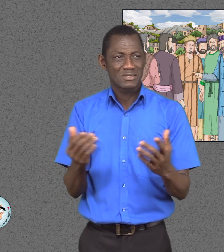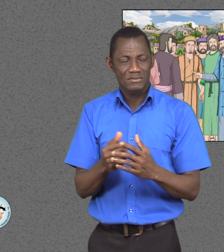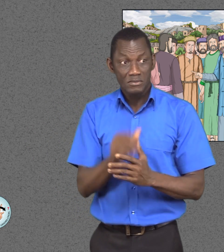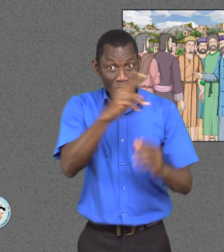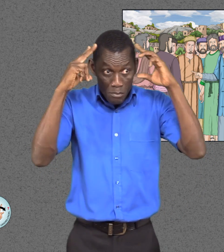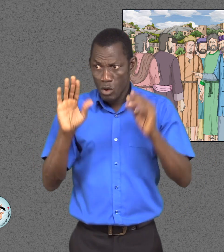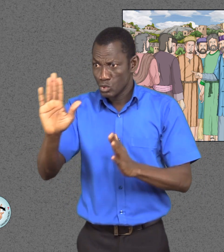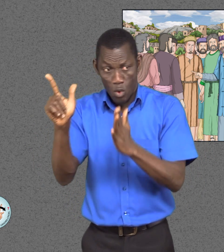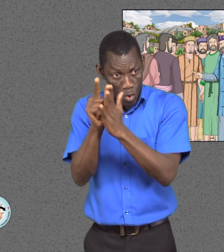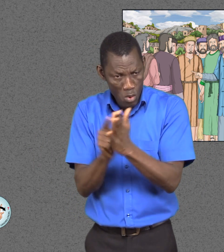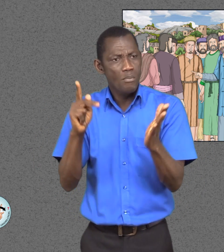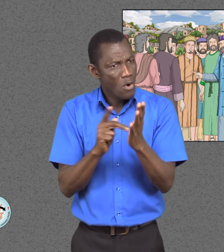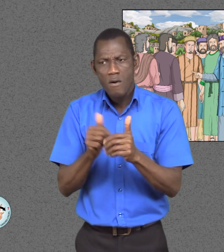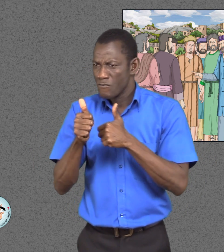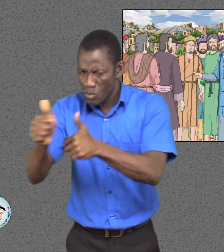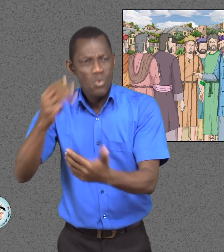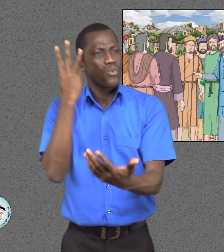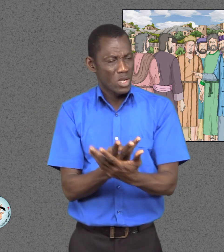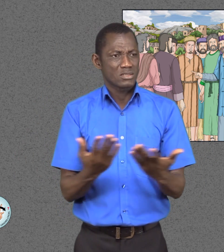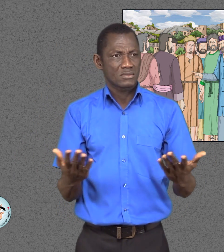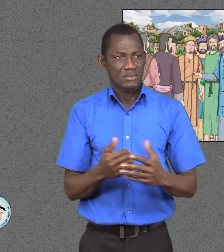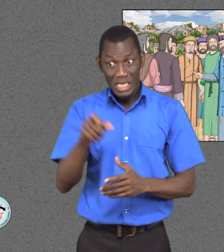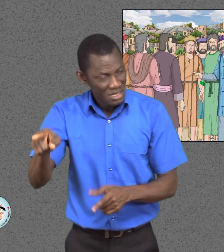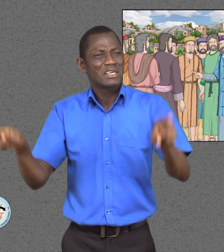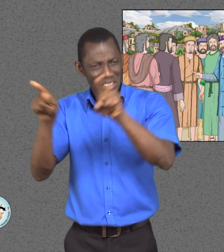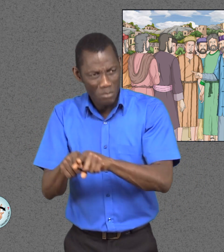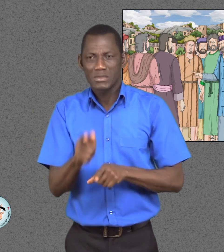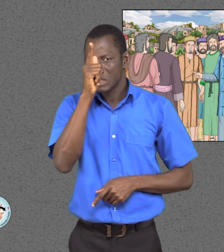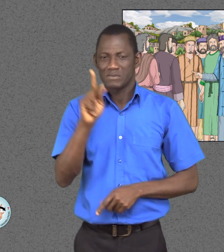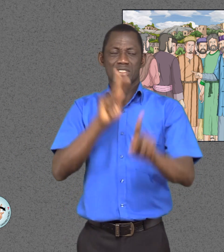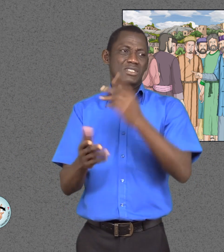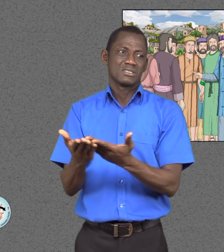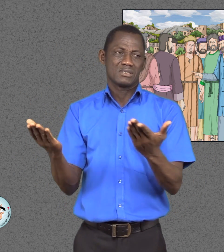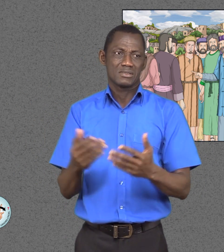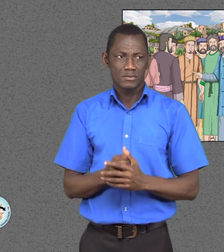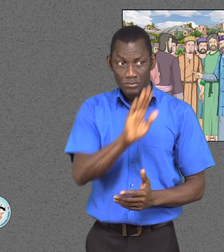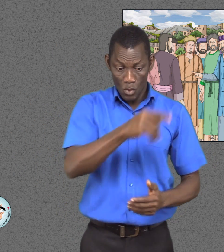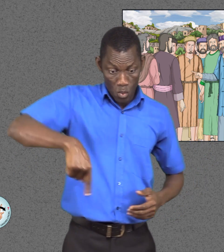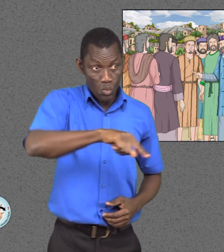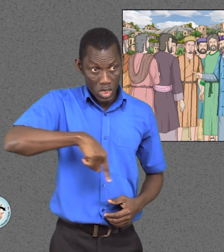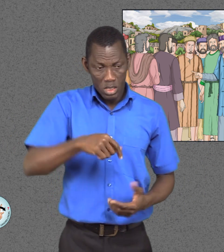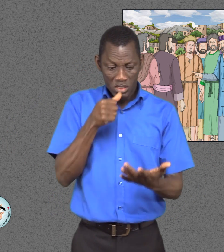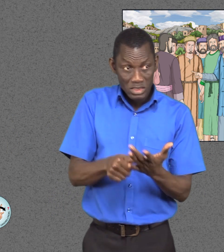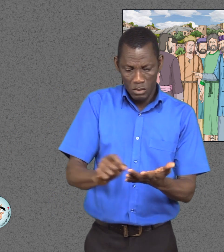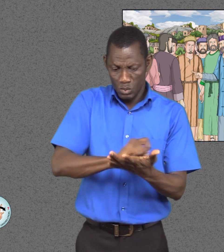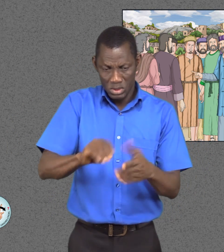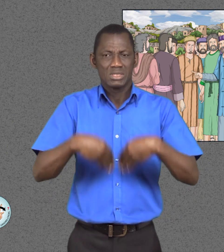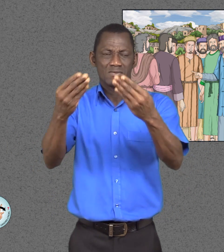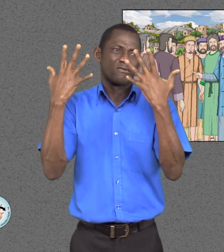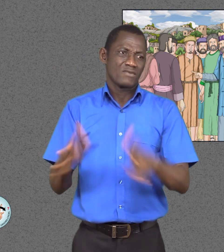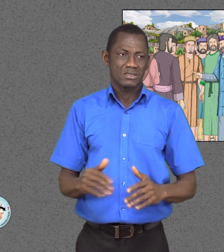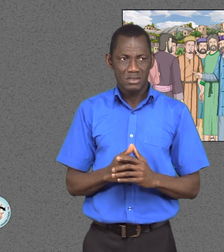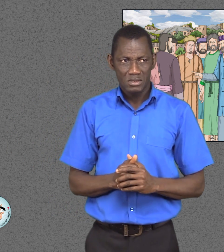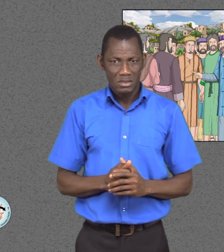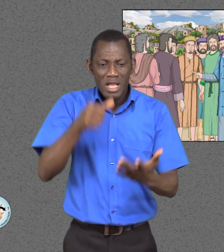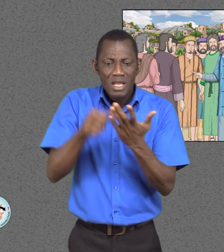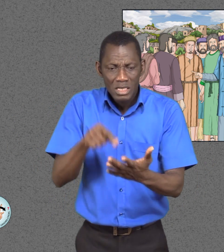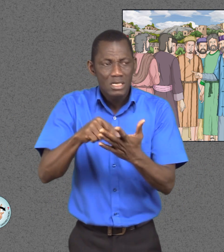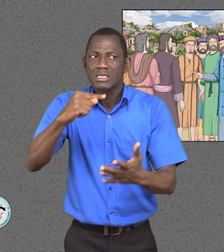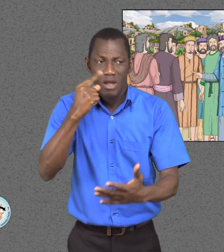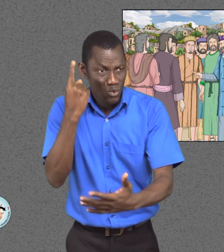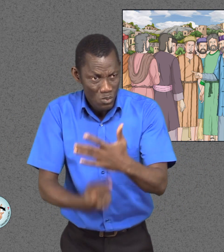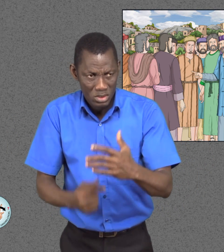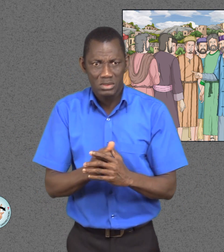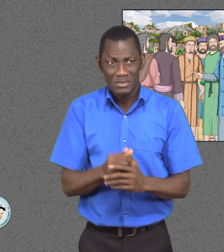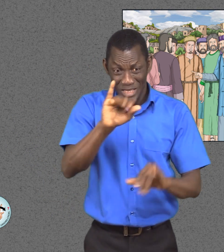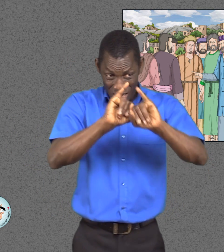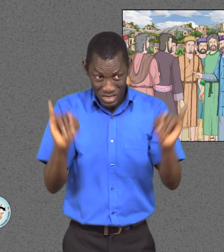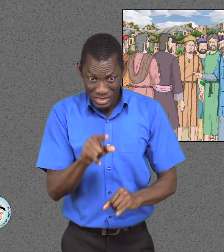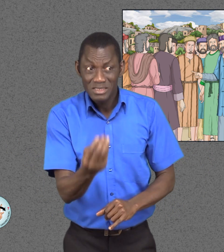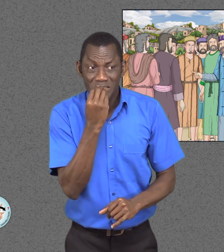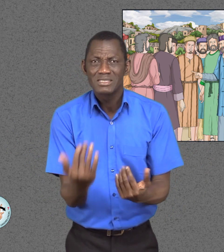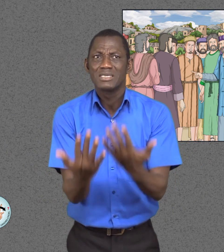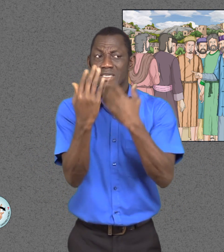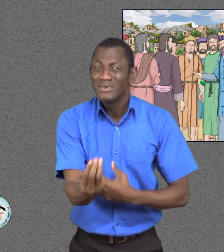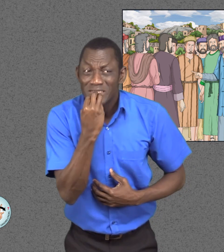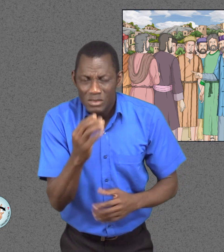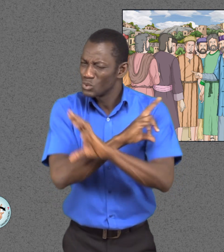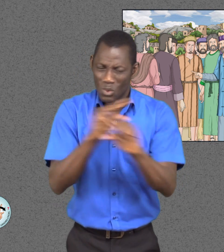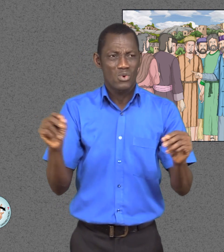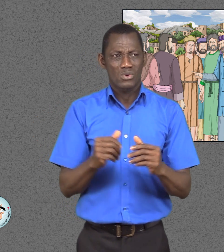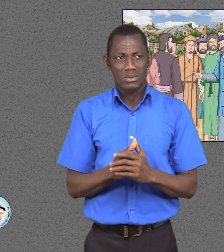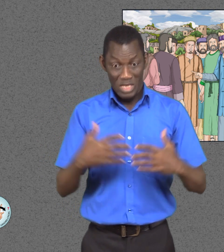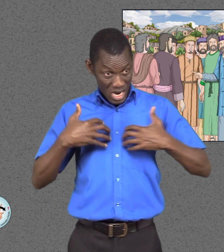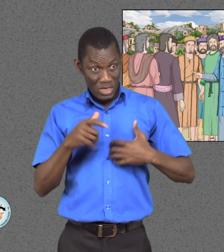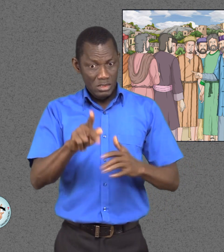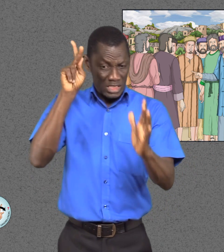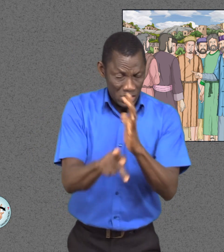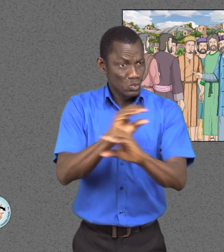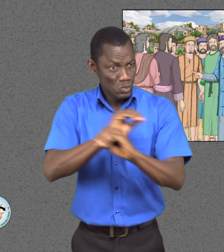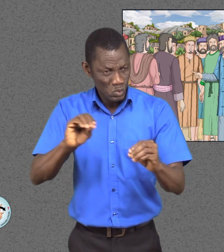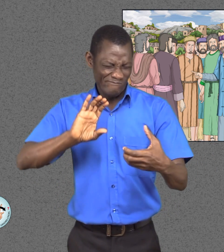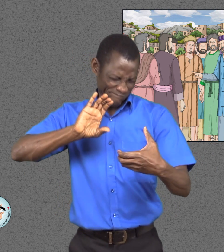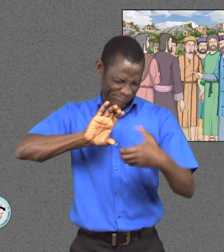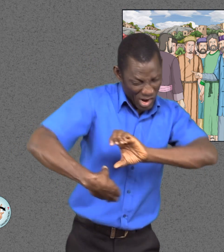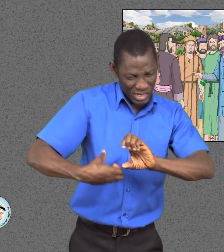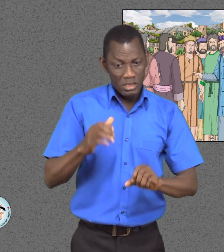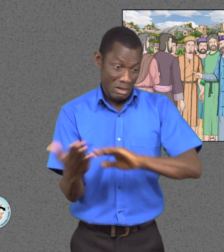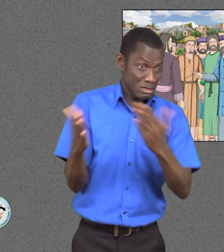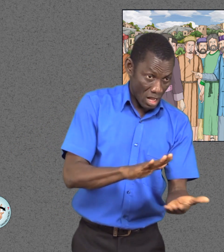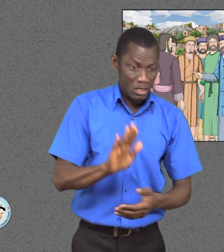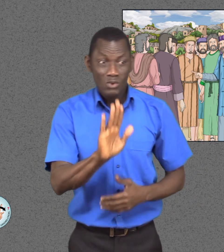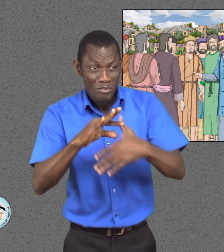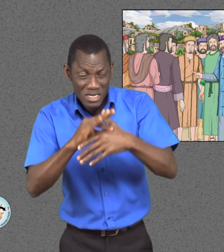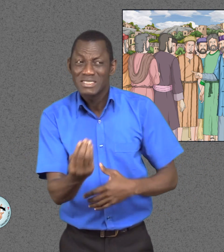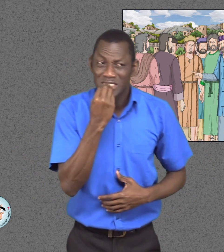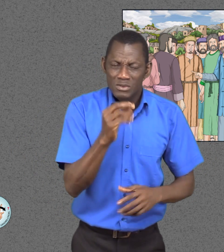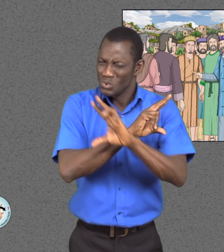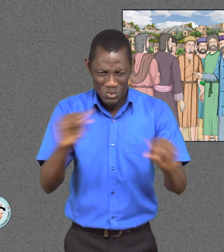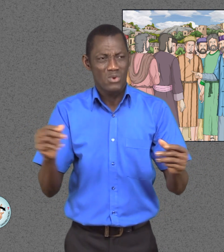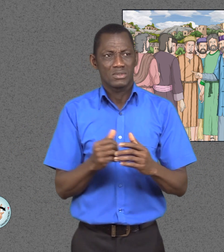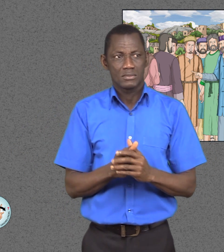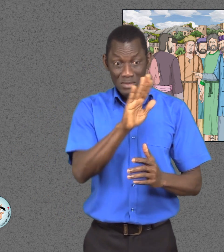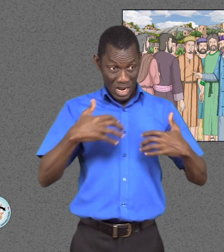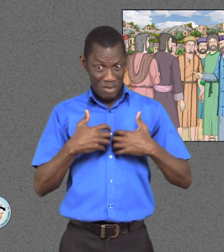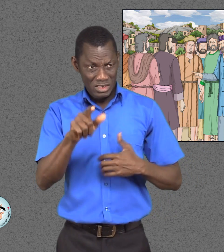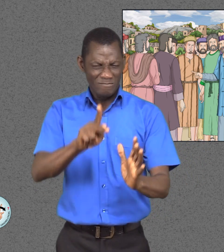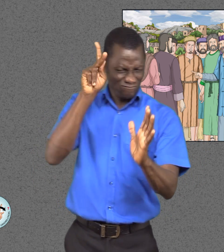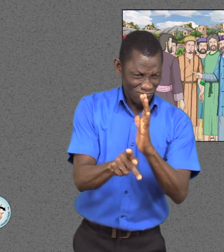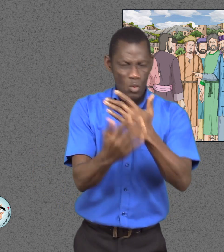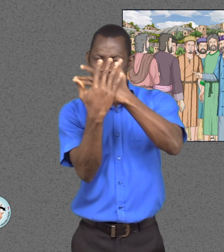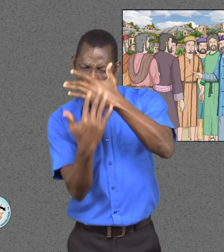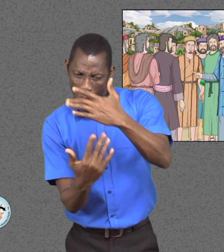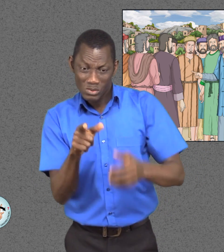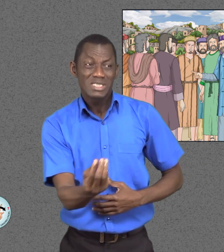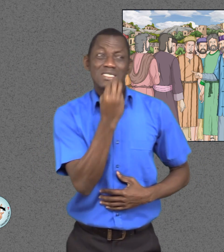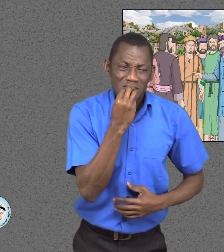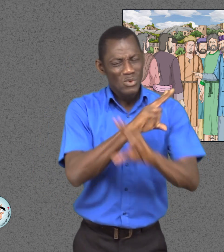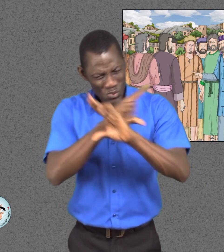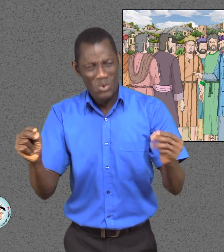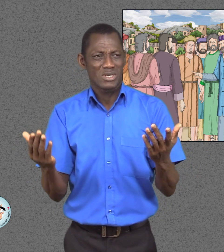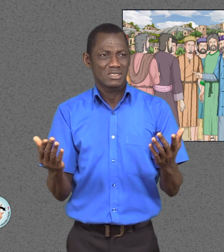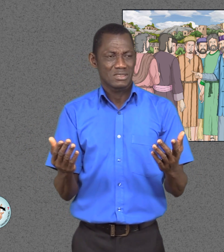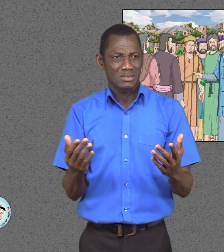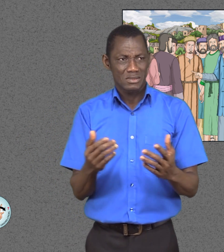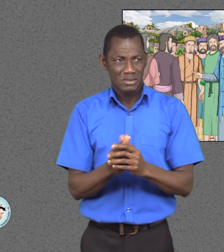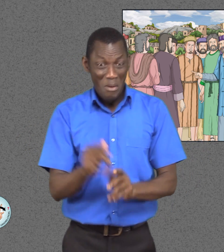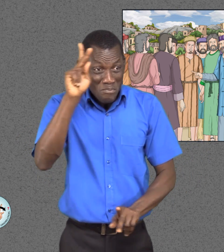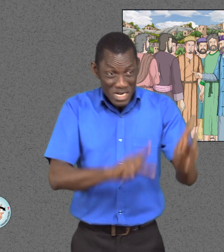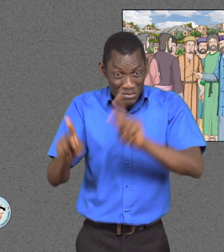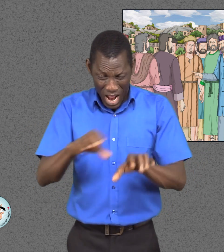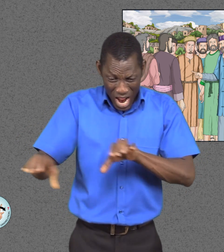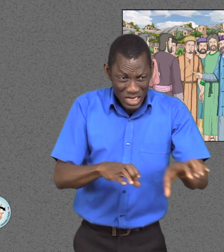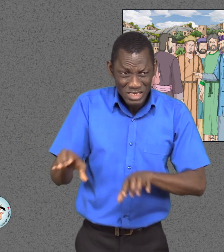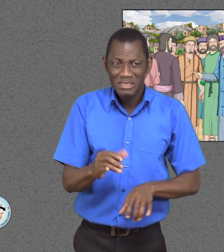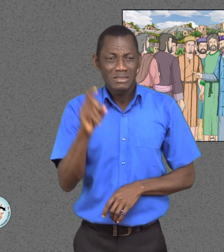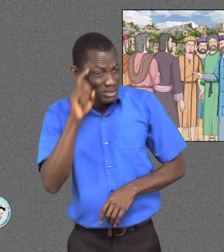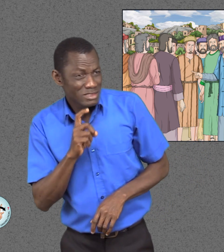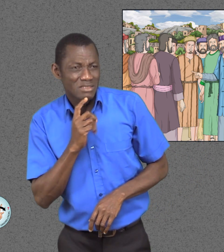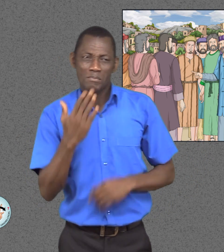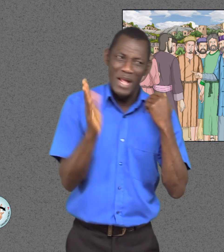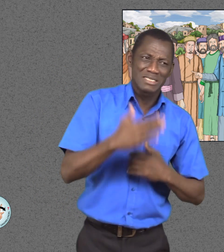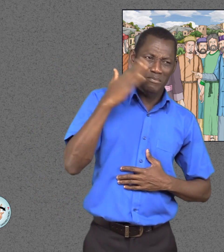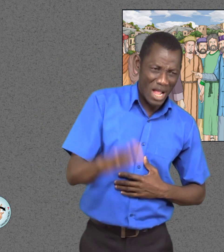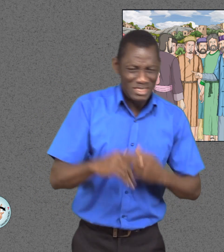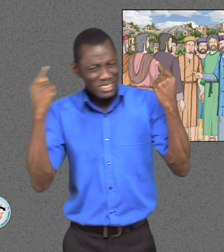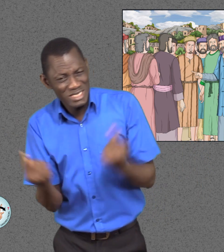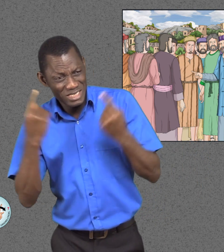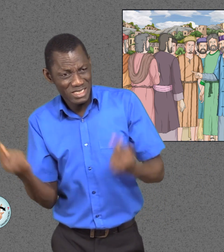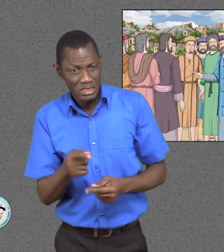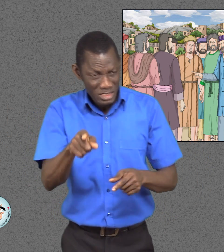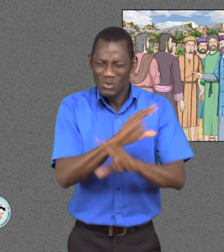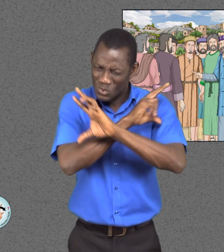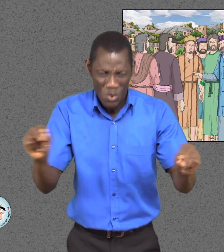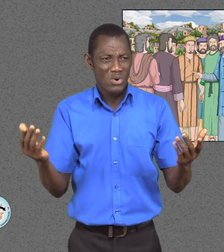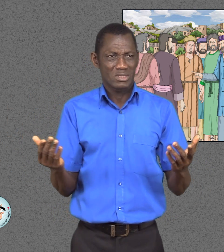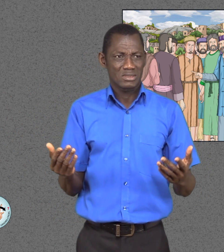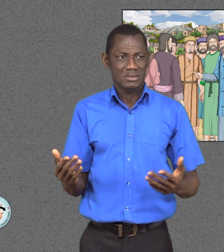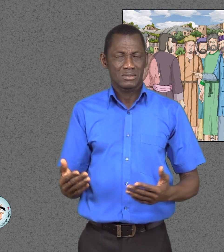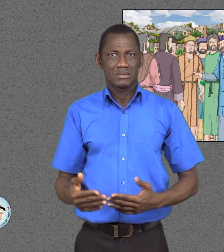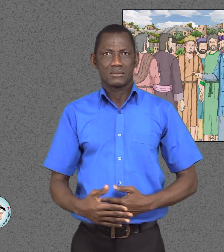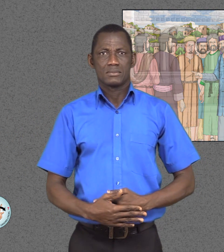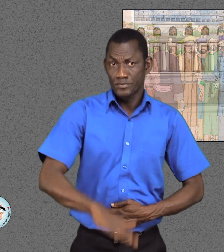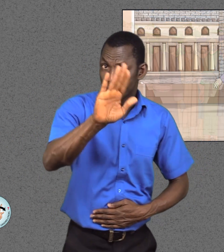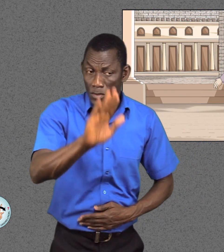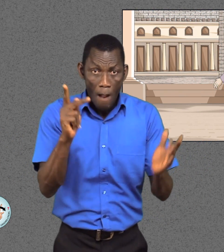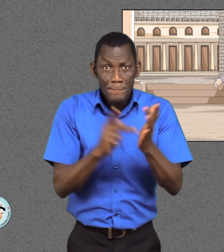As for the Gentile believers, we have written to them our decision that they must abstain from food sacrificed to idols, from blood, from the meat of strangled animals, and from sexual immorality.”